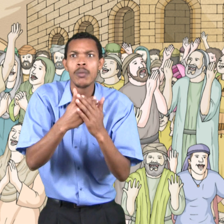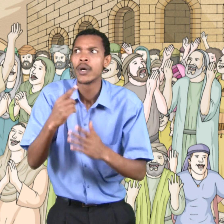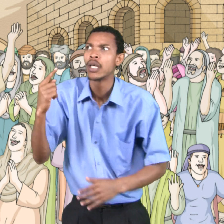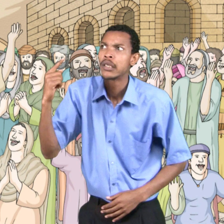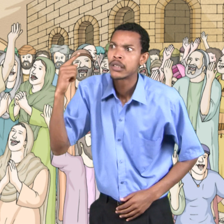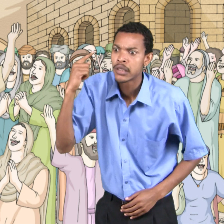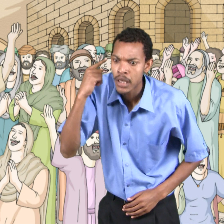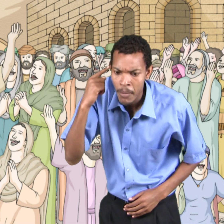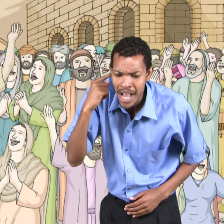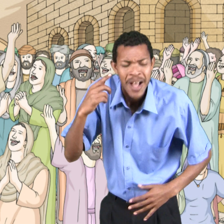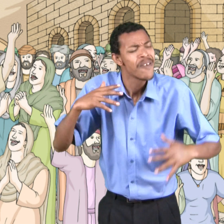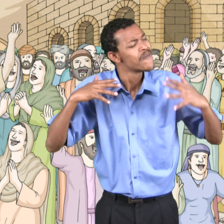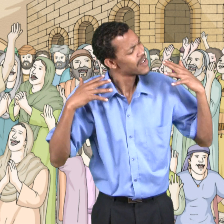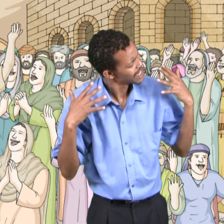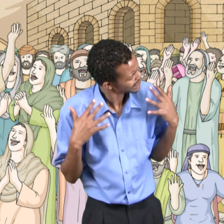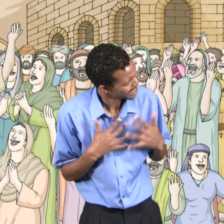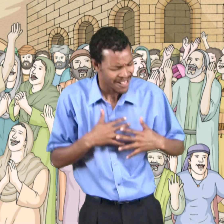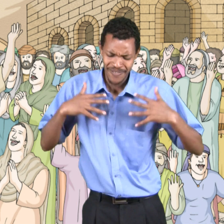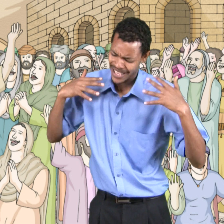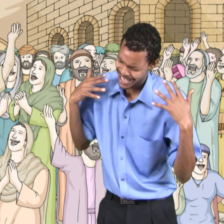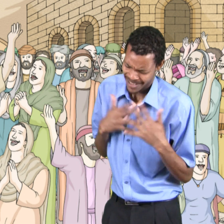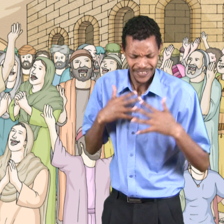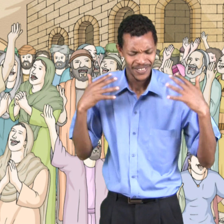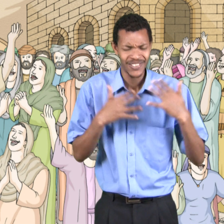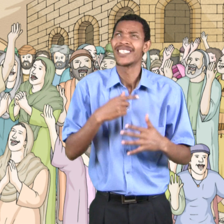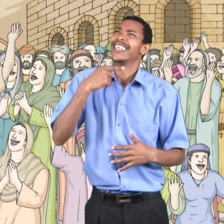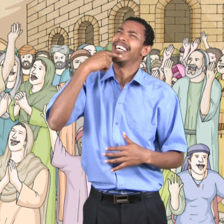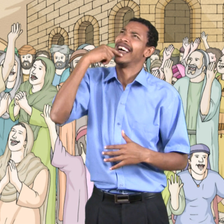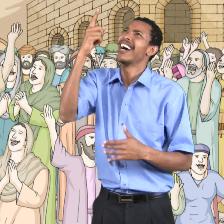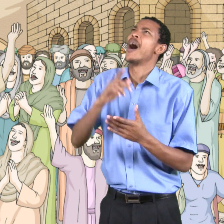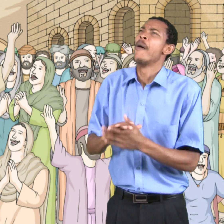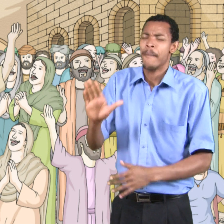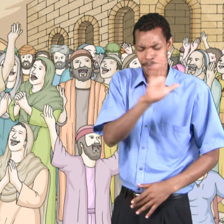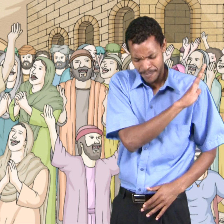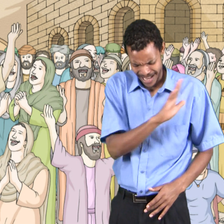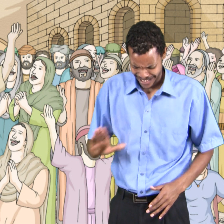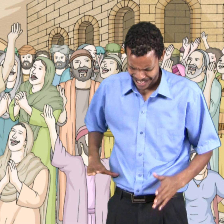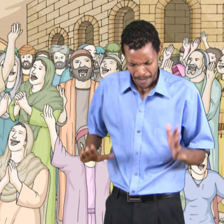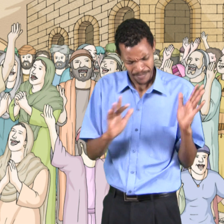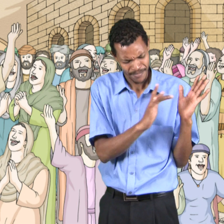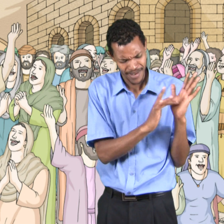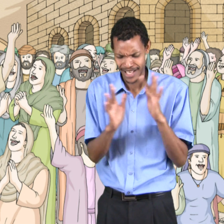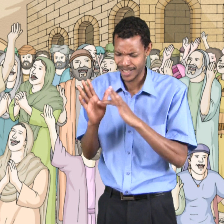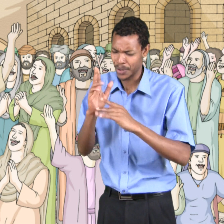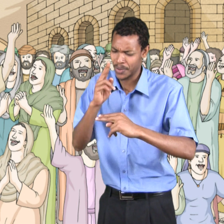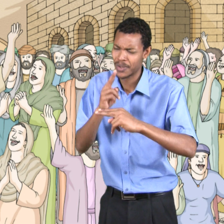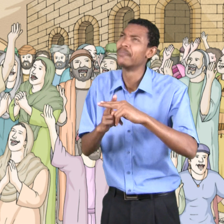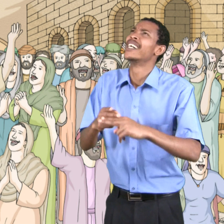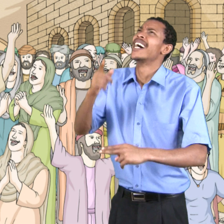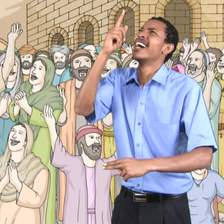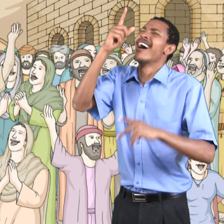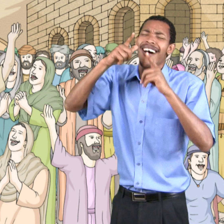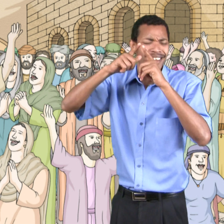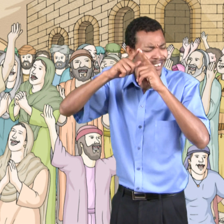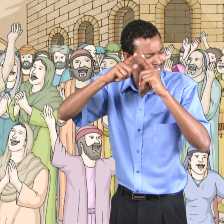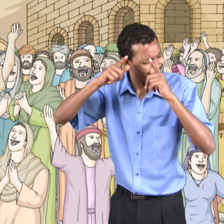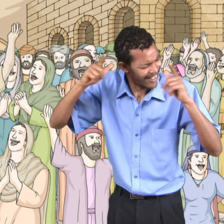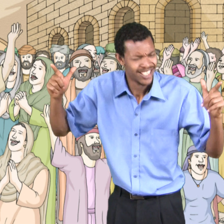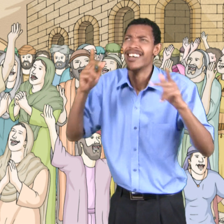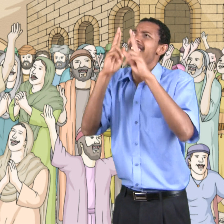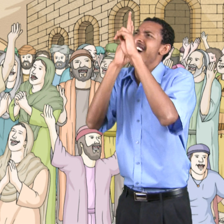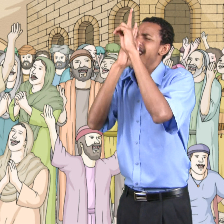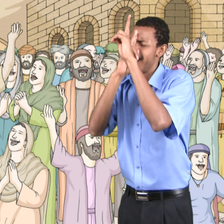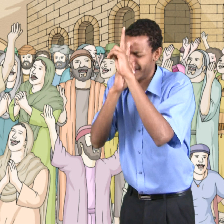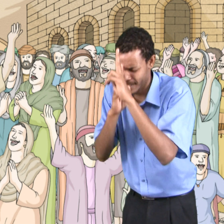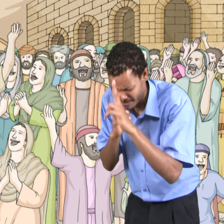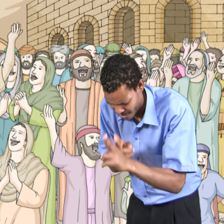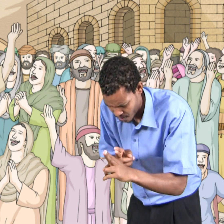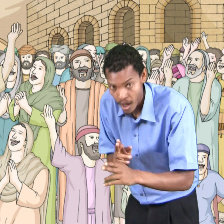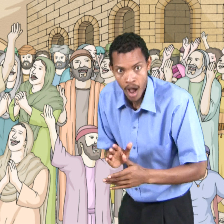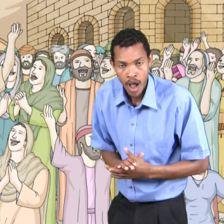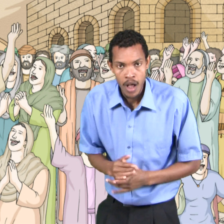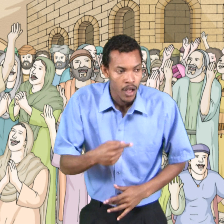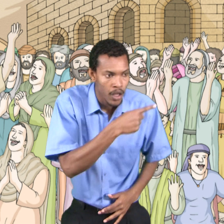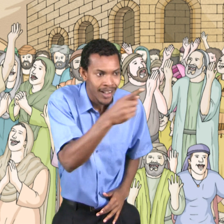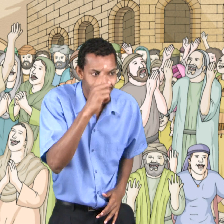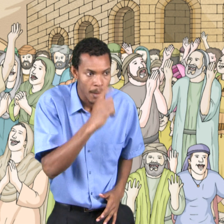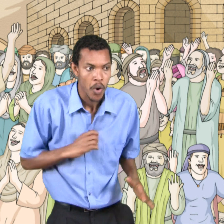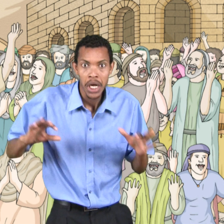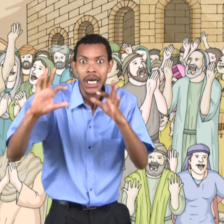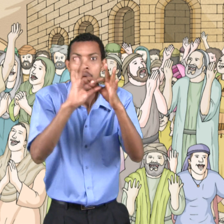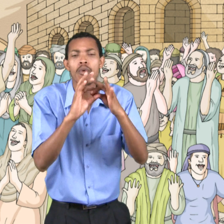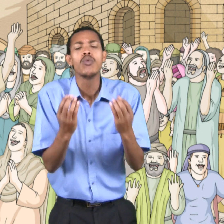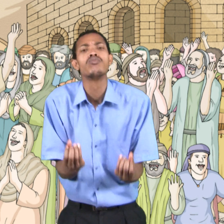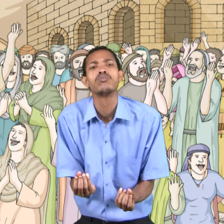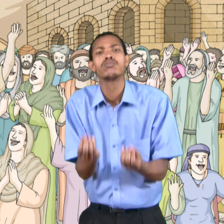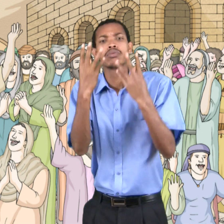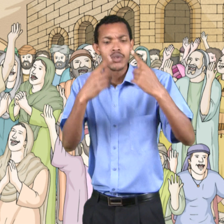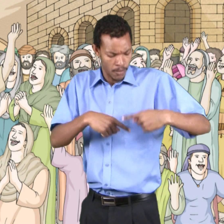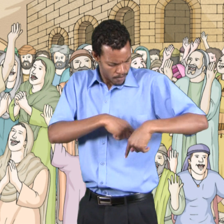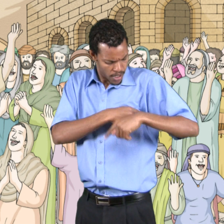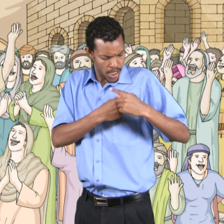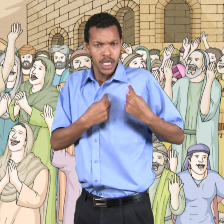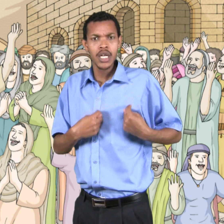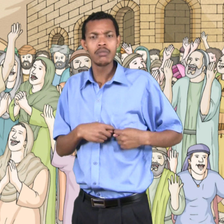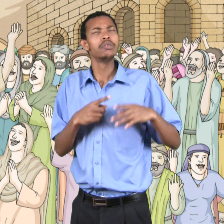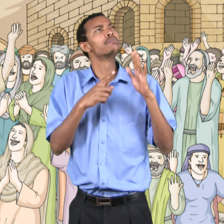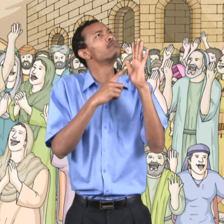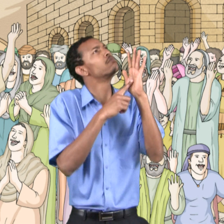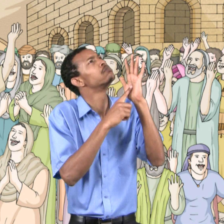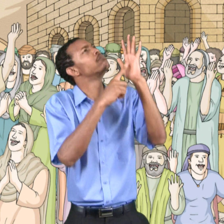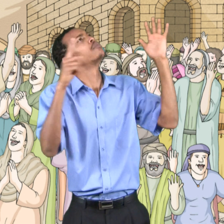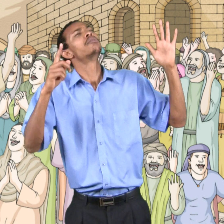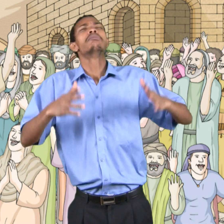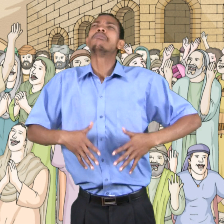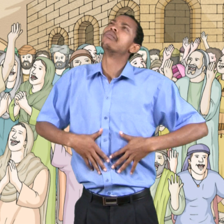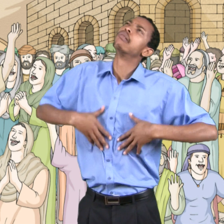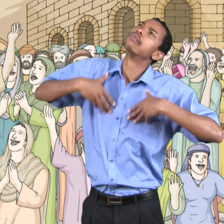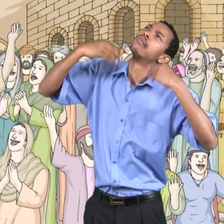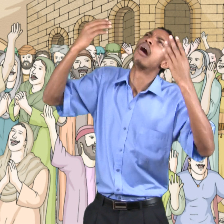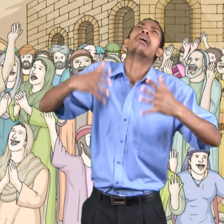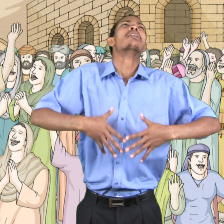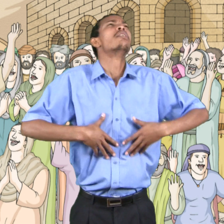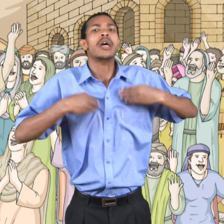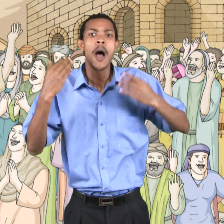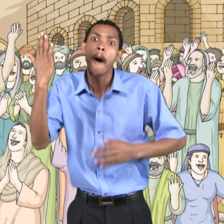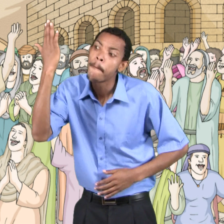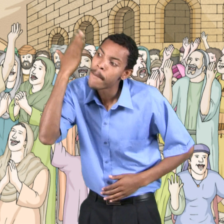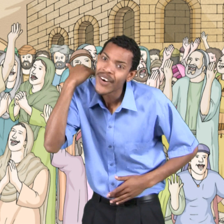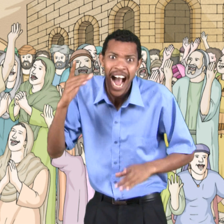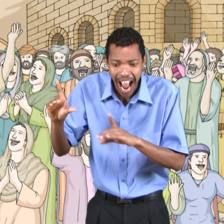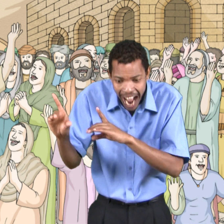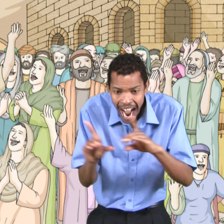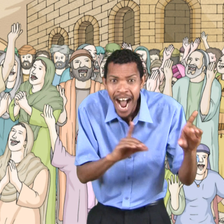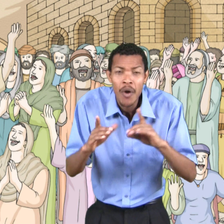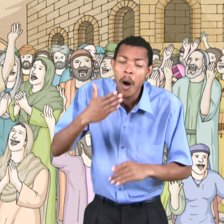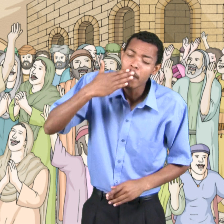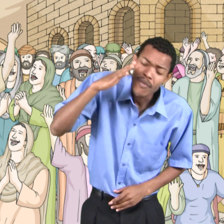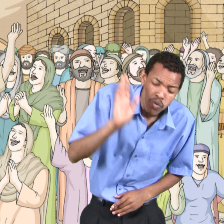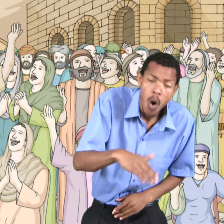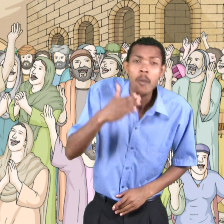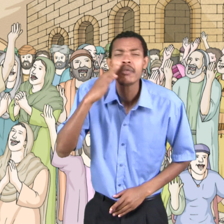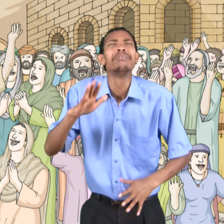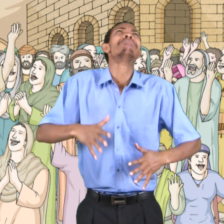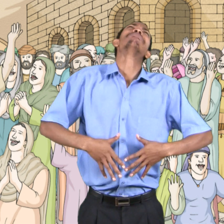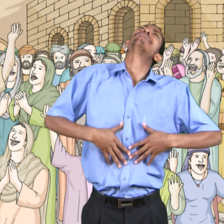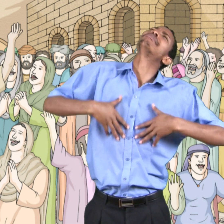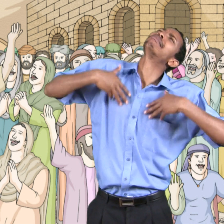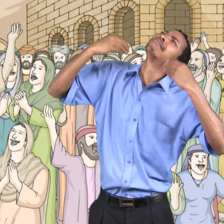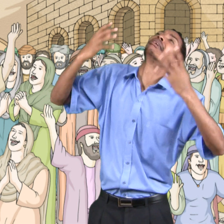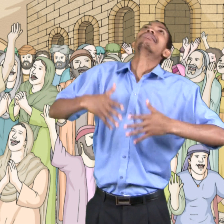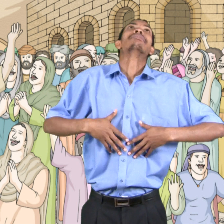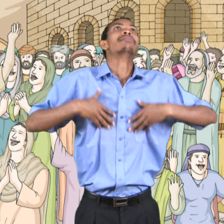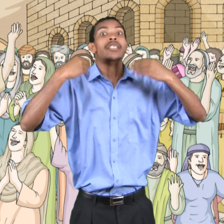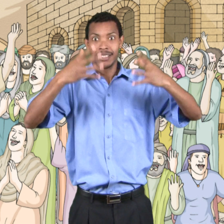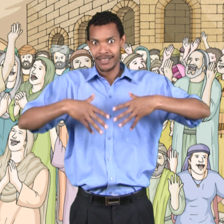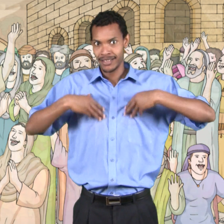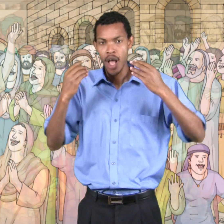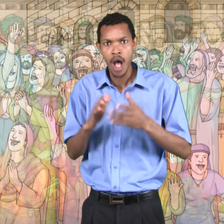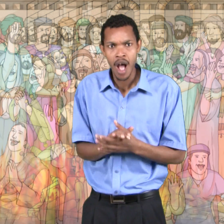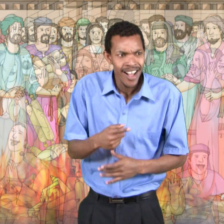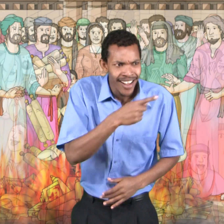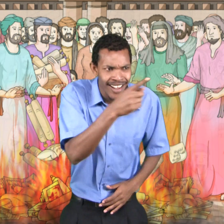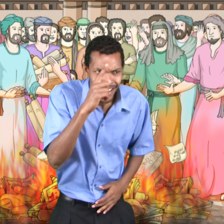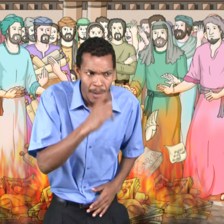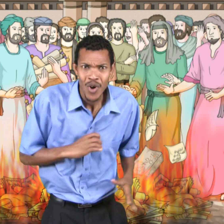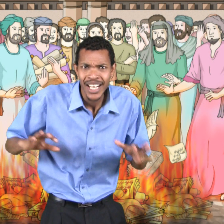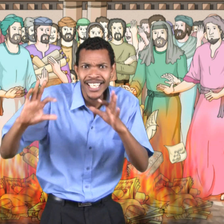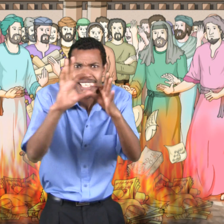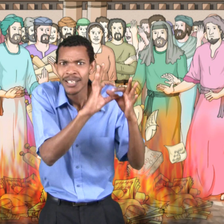So the name of the Lord Jesus was held in high honor. Many who had believed now came forward, confessing and disclosing their deeds.